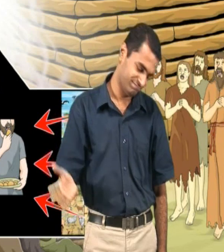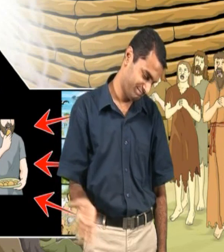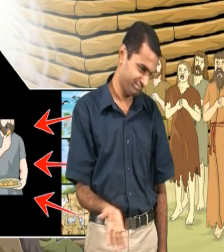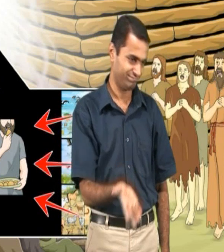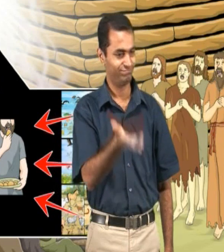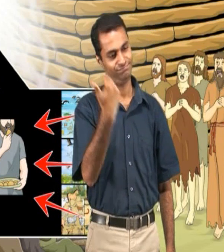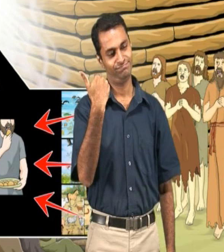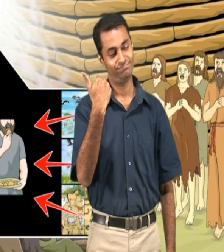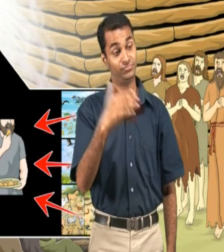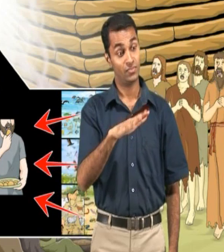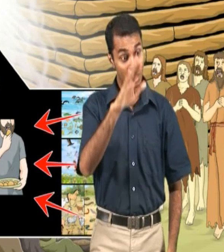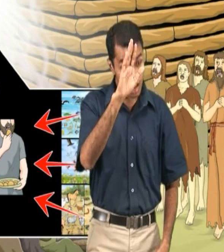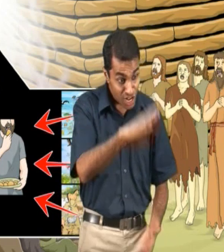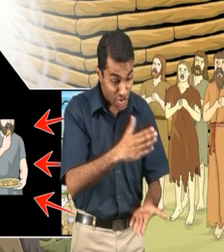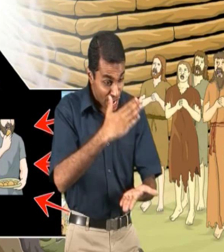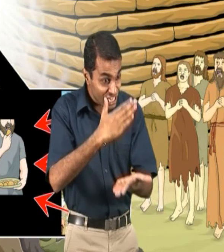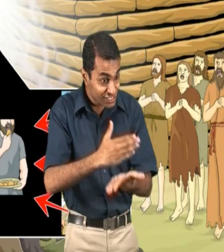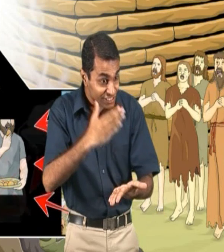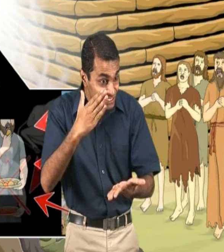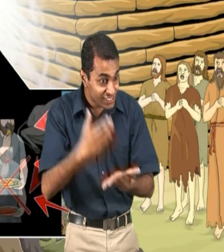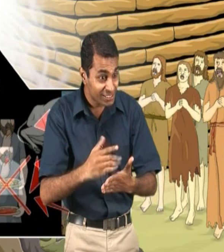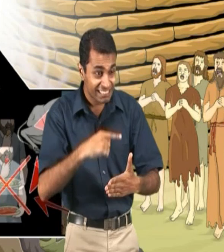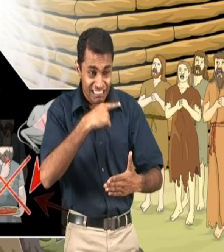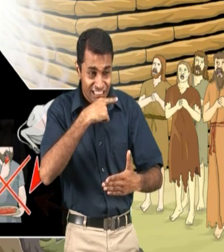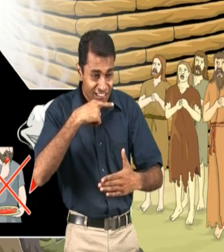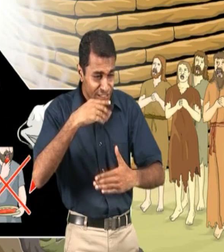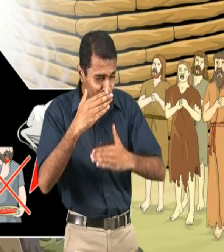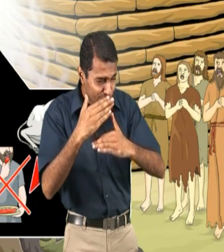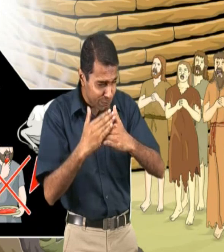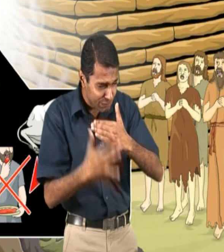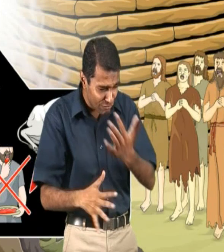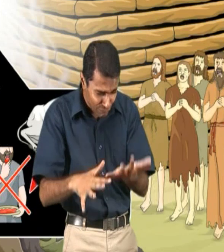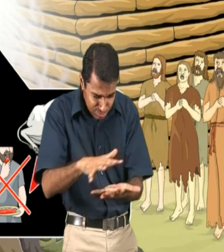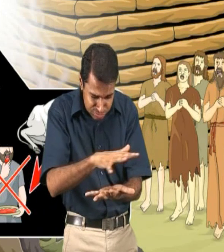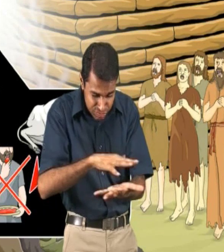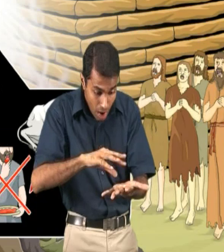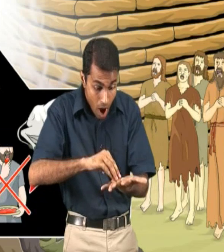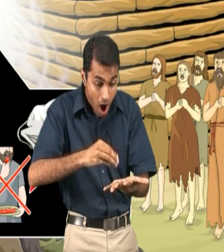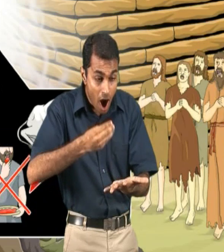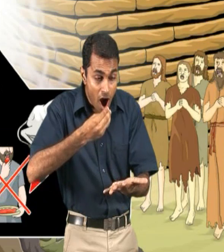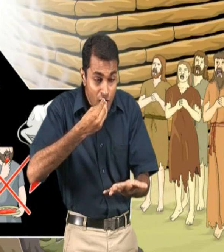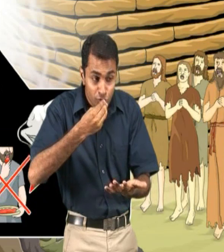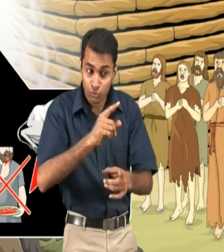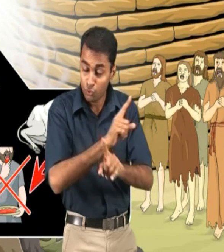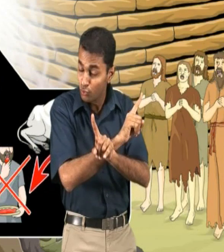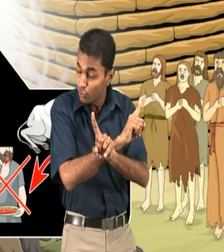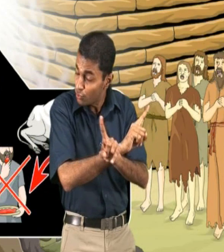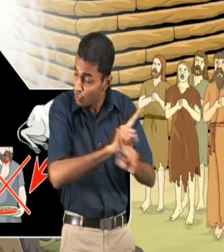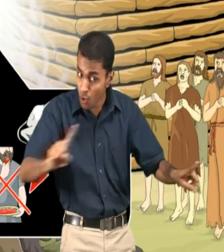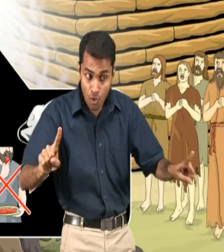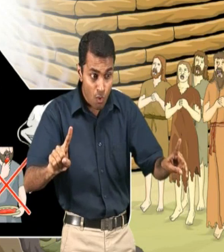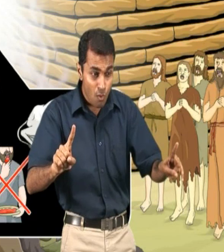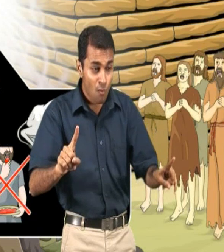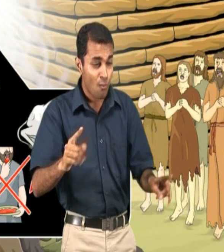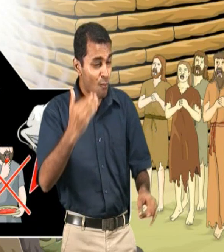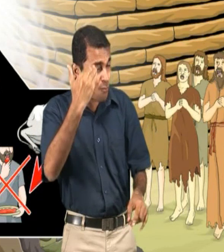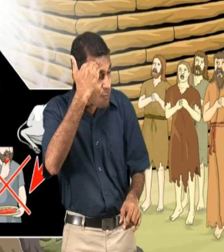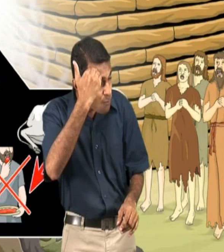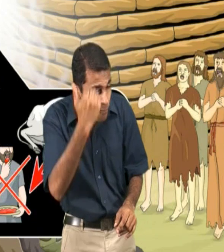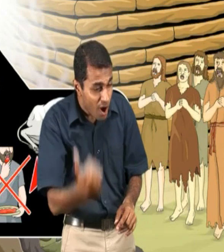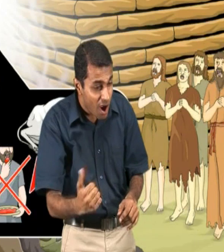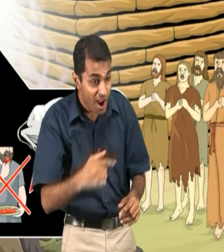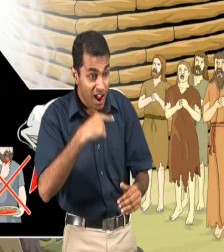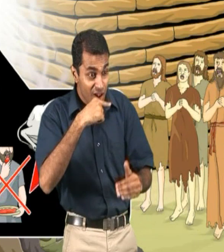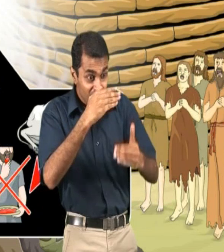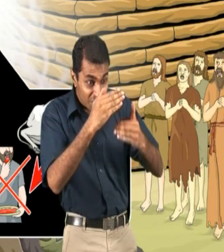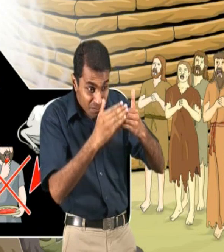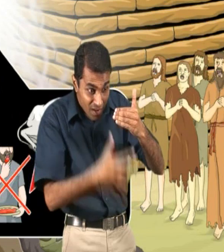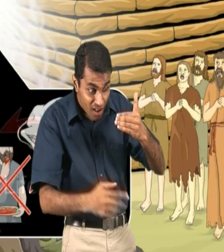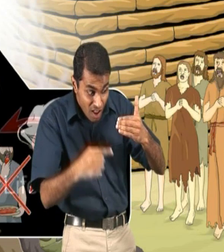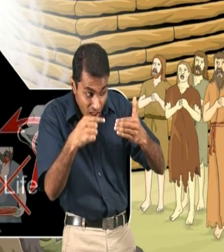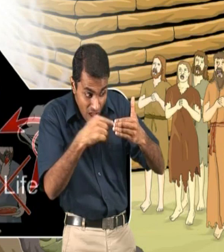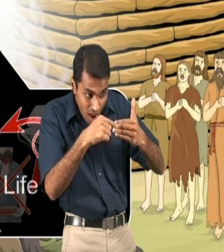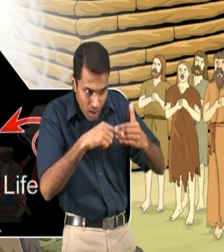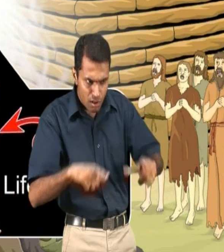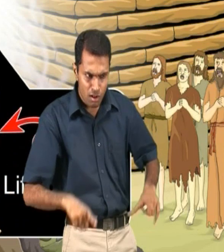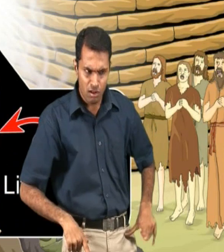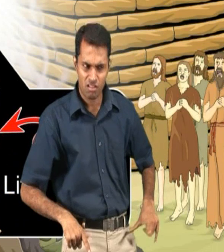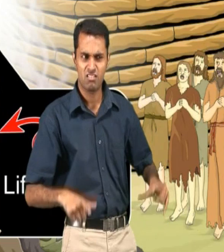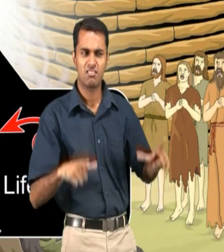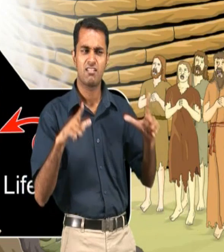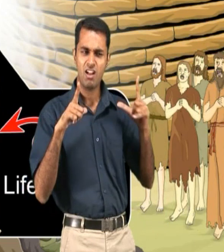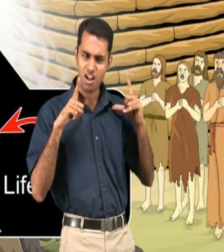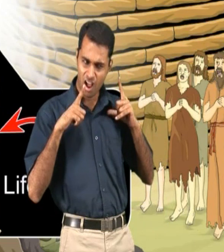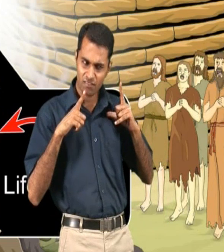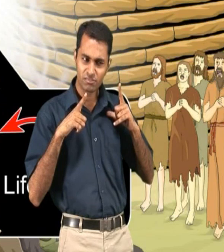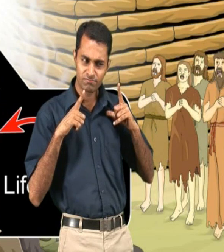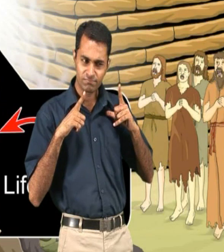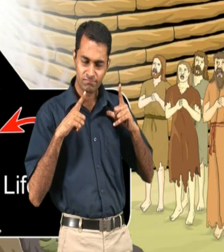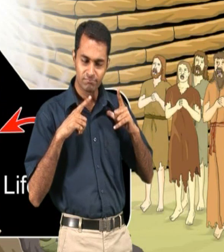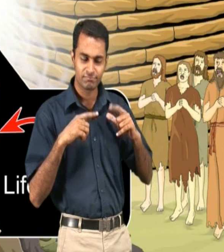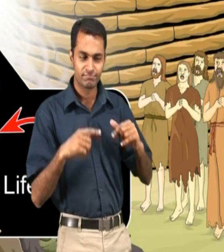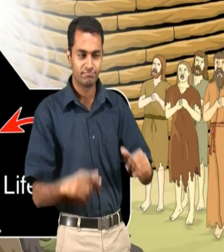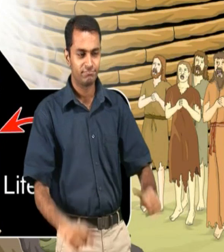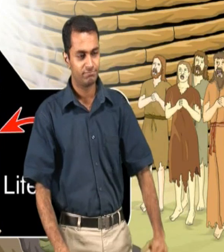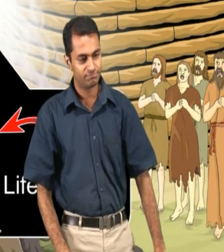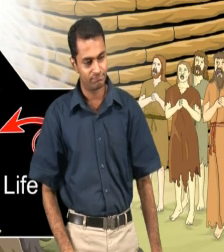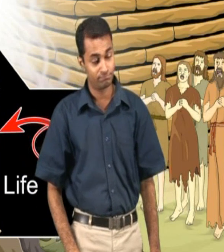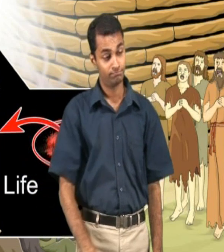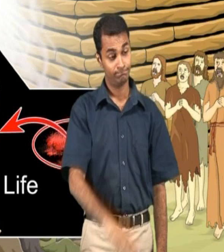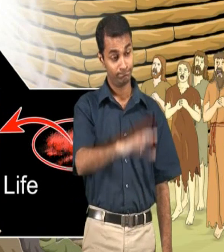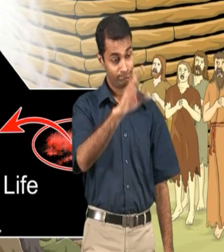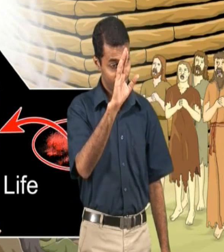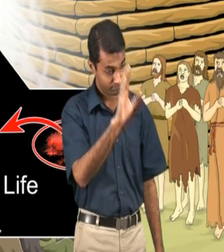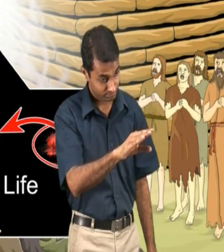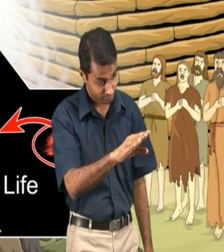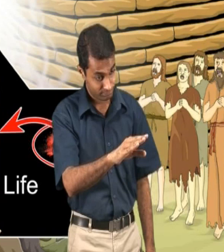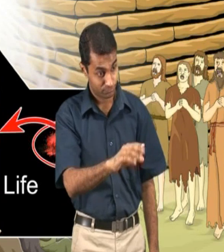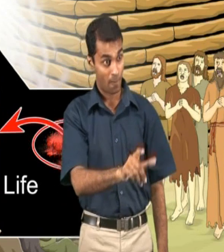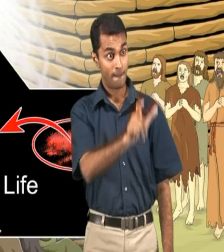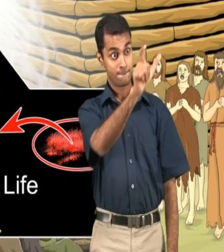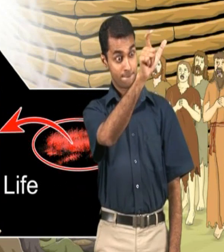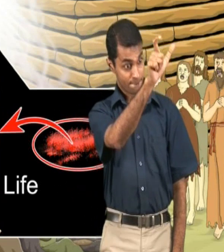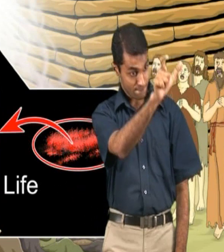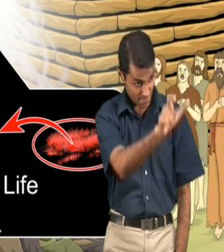But you must not eat meat with its lifeblood still in it.